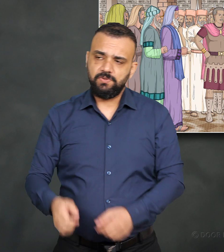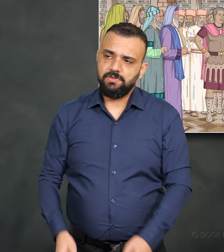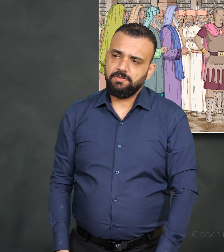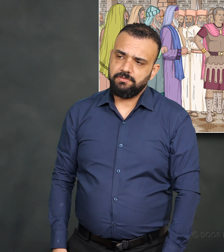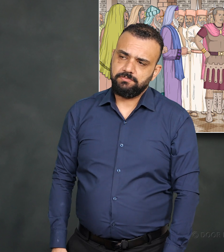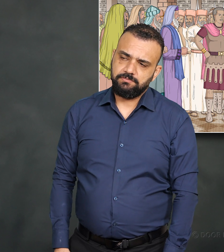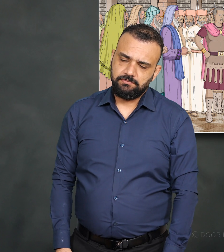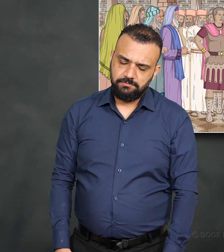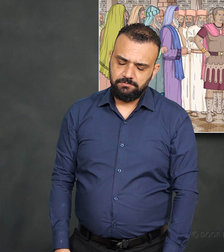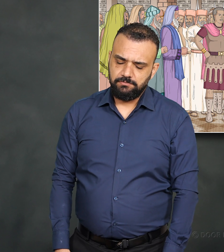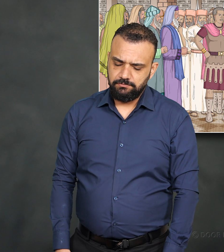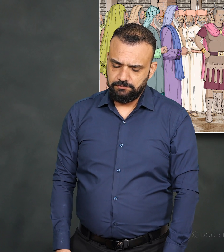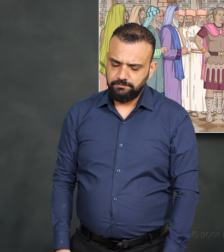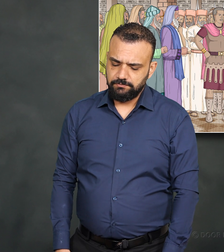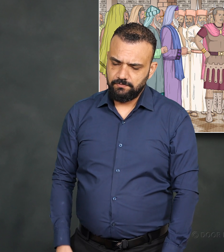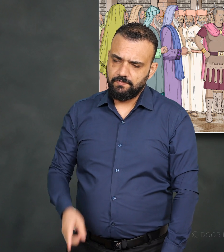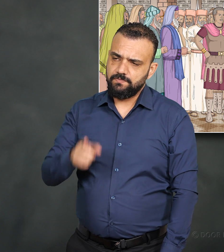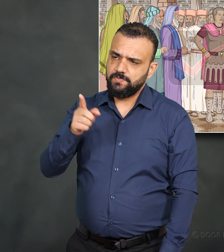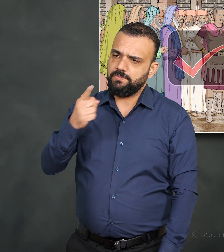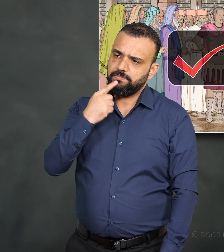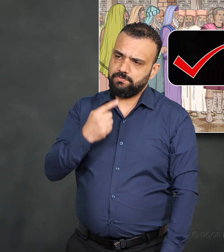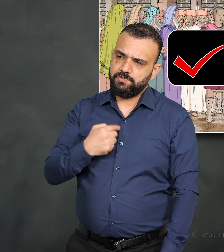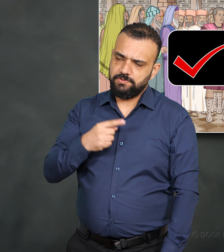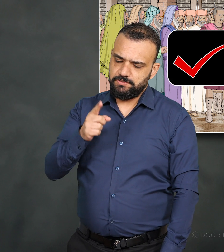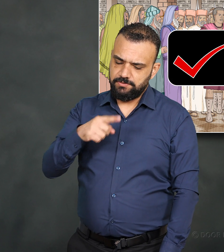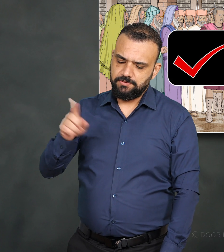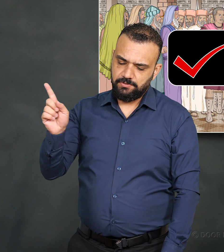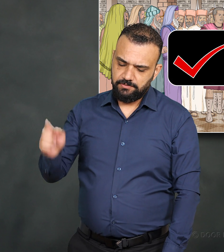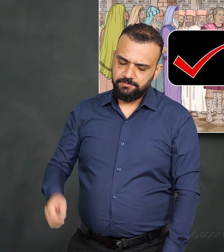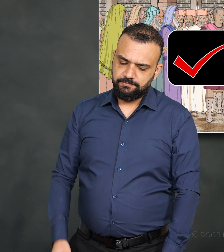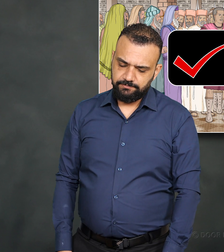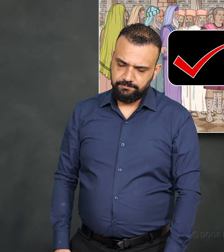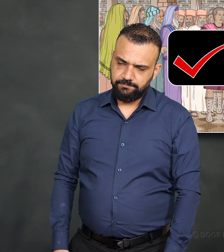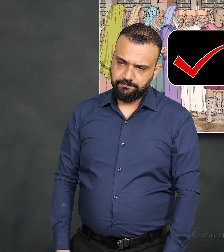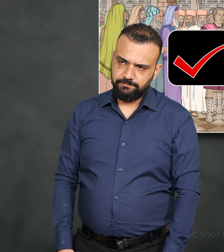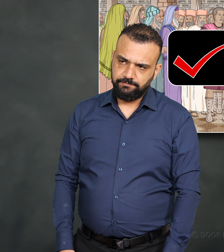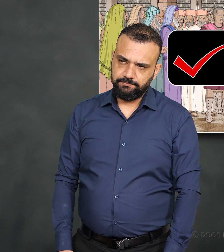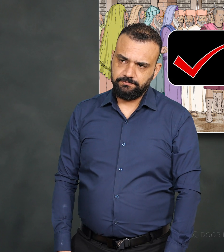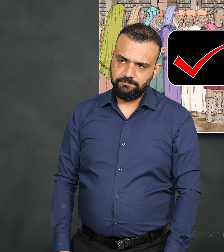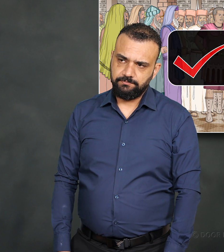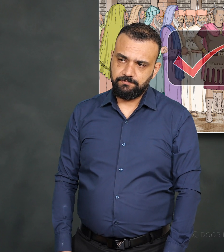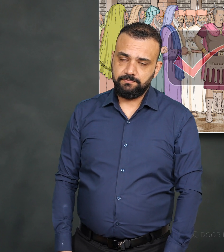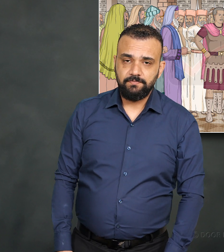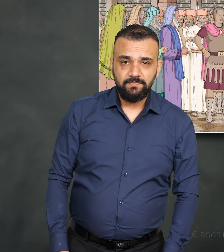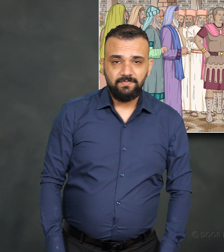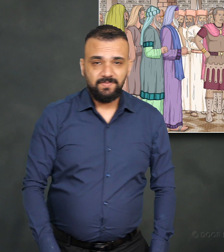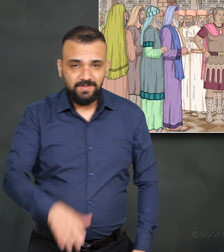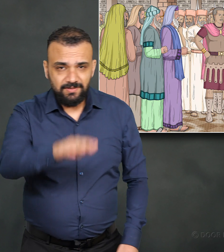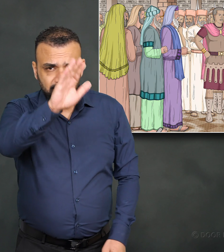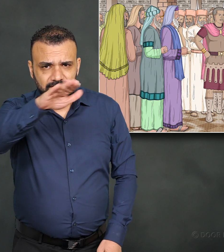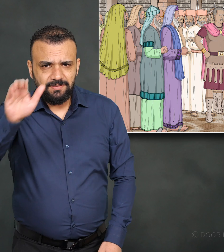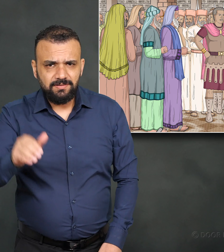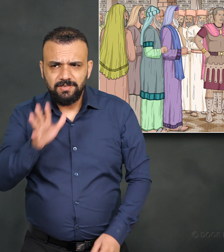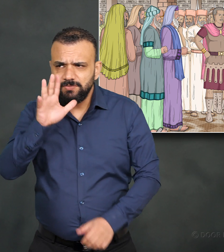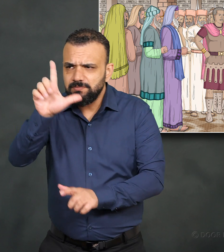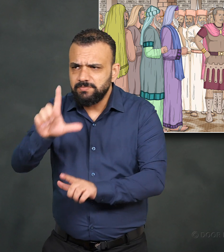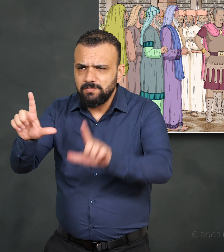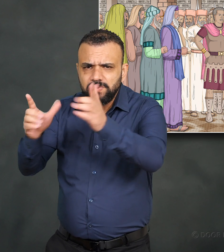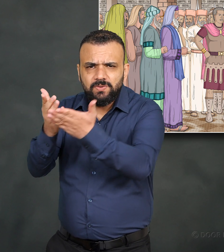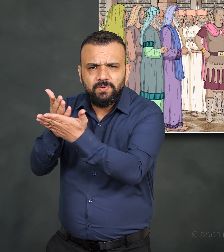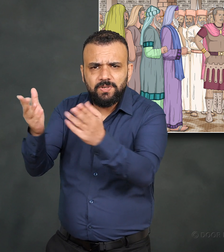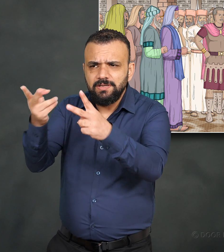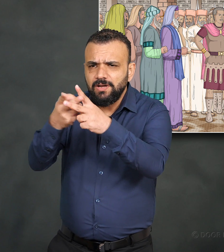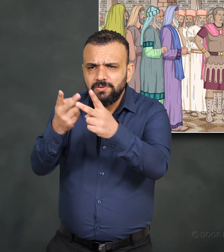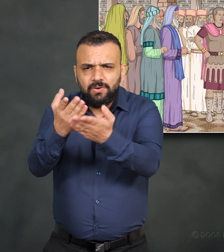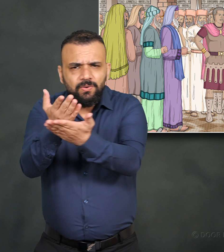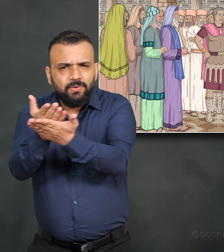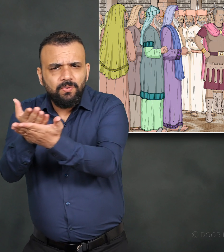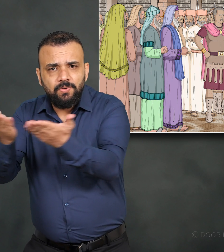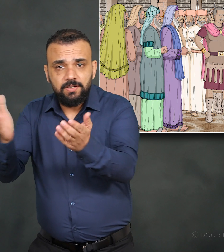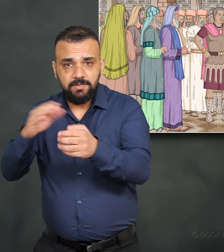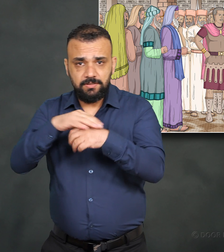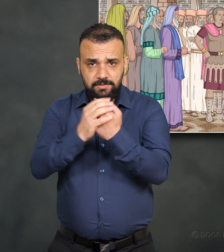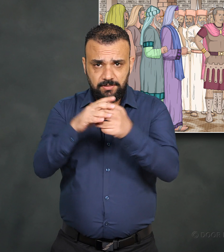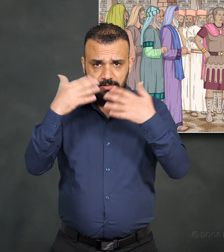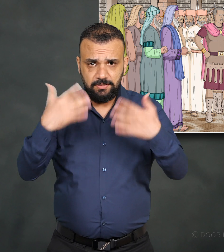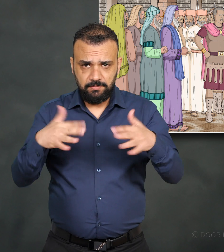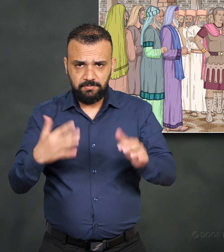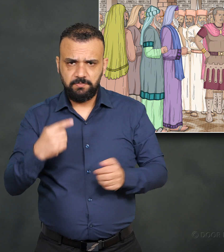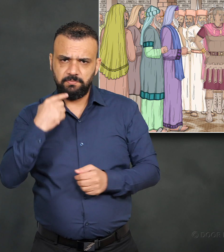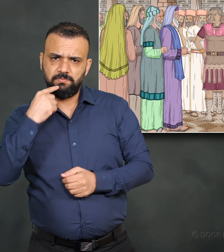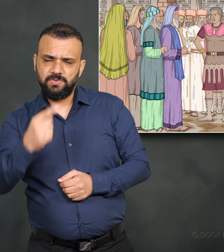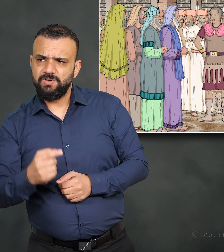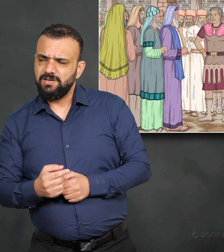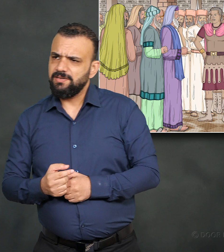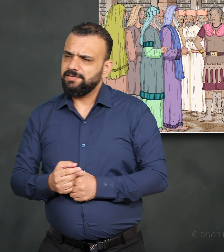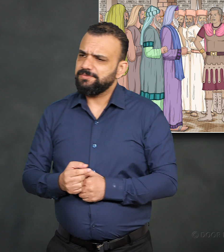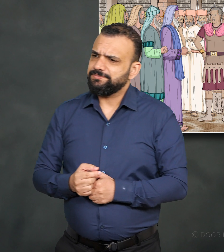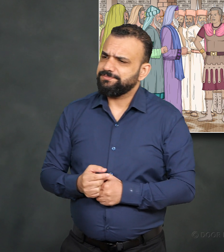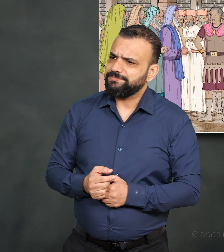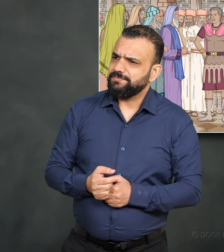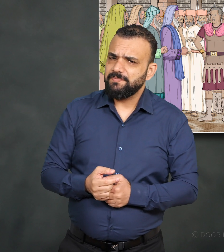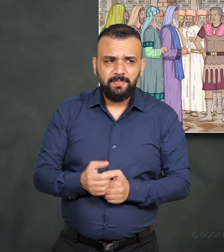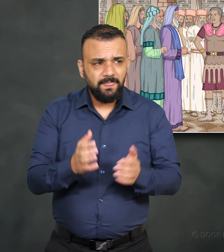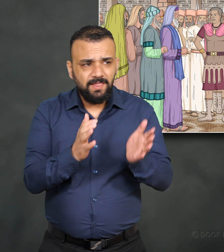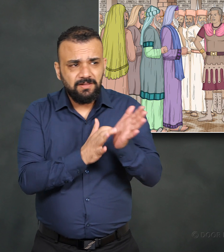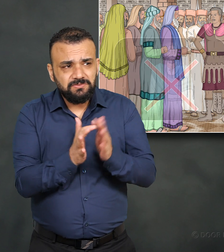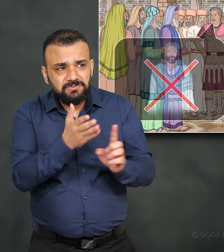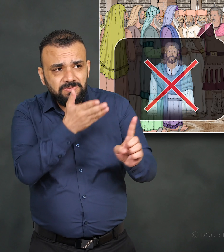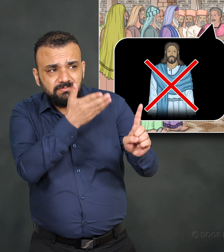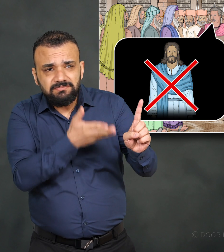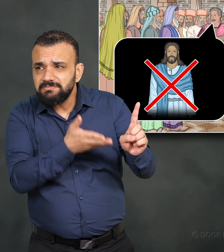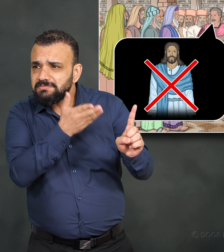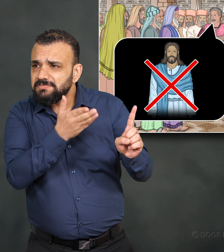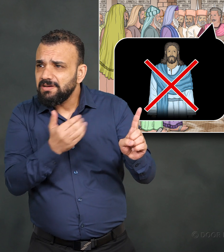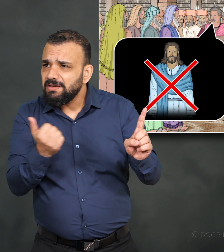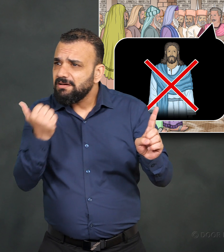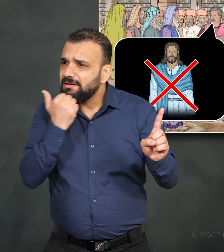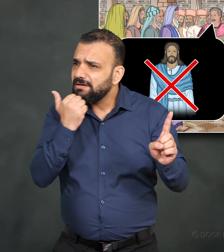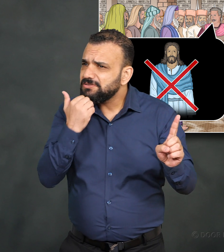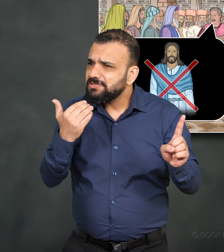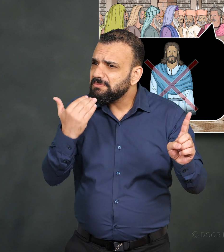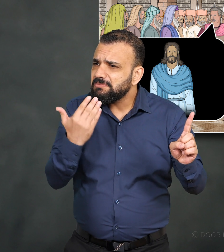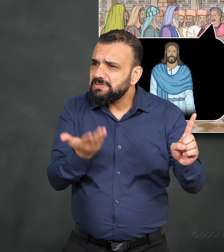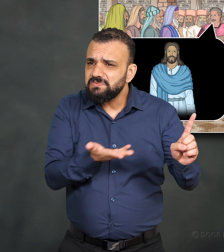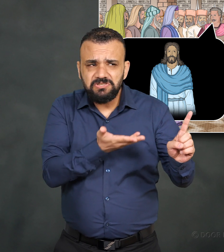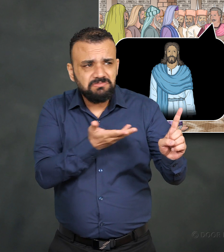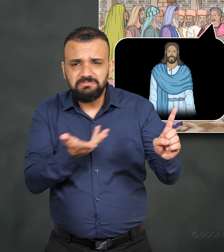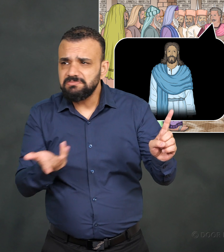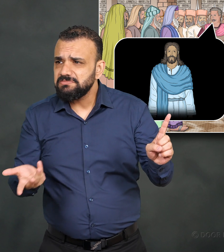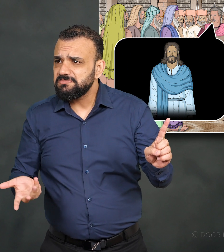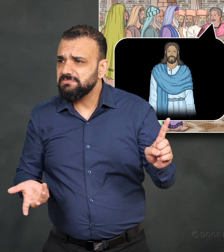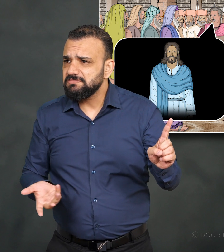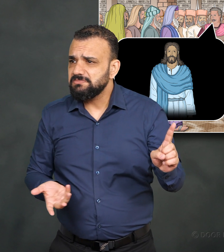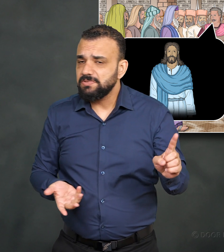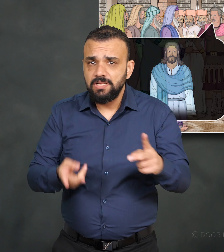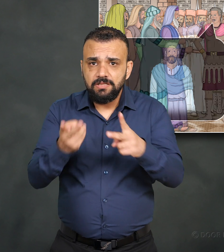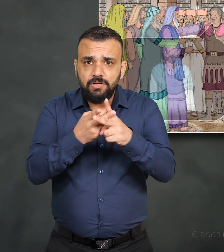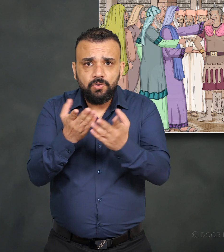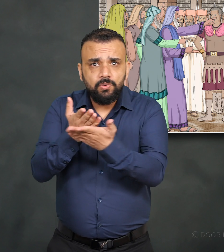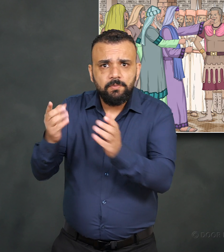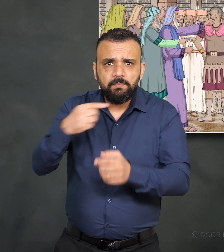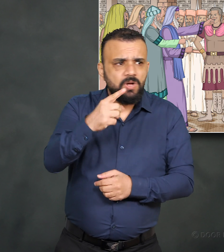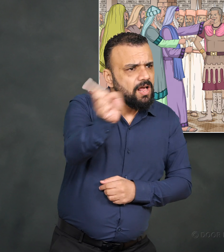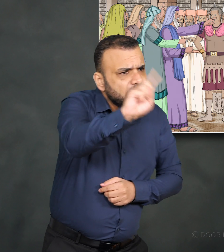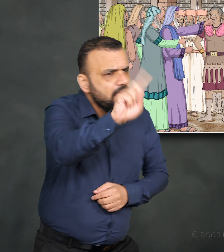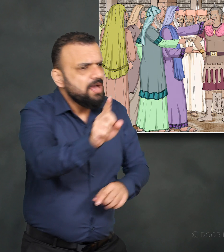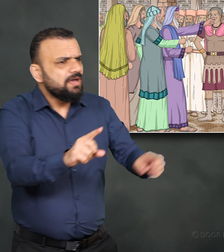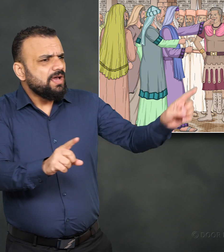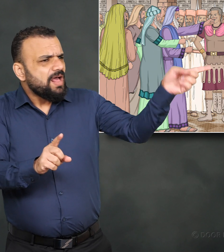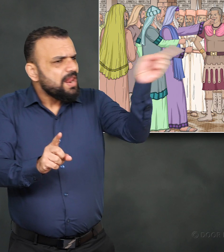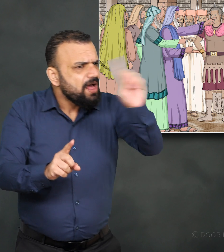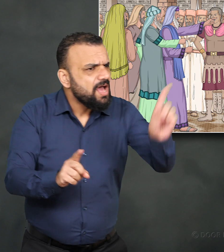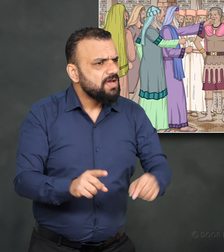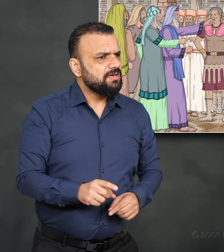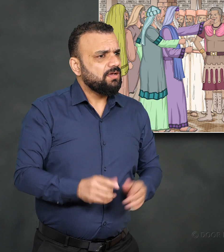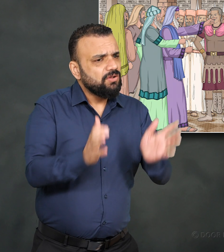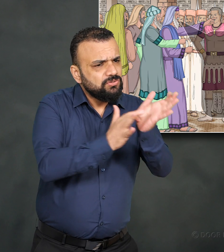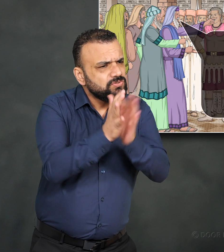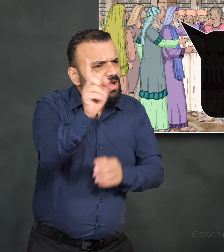“You have said so,” Jesus replied. Then Pilate said to the chief priests and the crowds, “I find no basis for a charge against this man.”